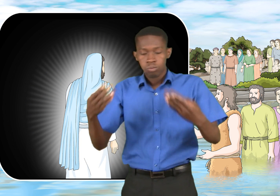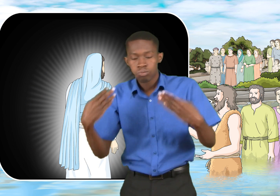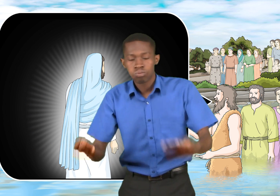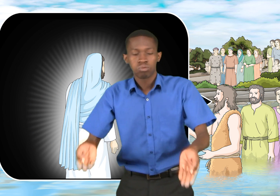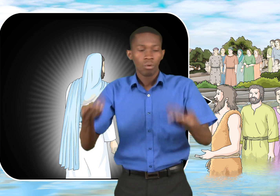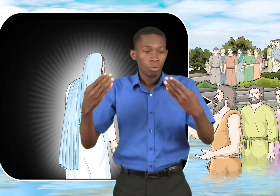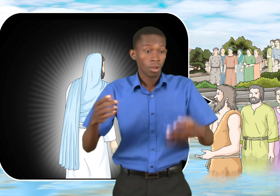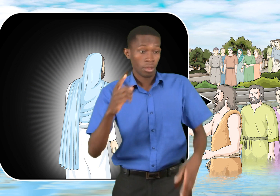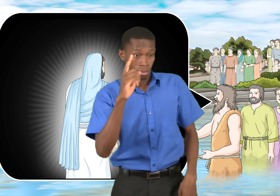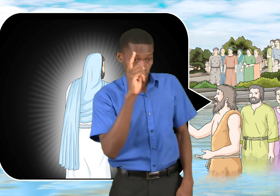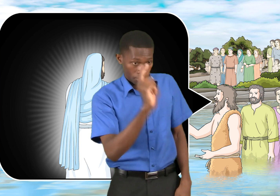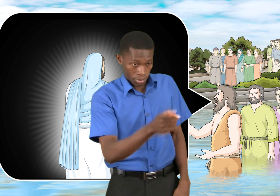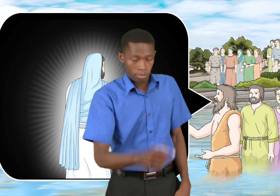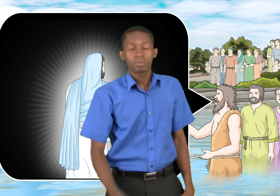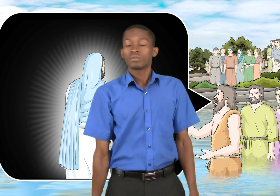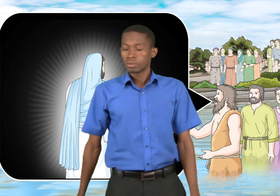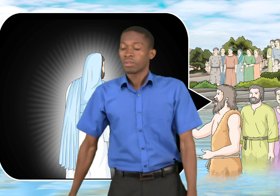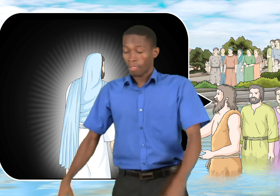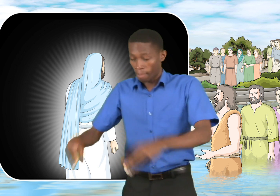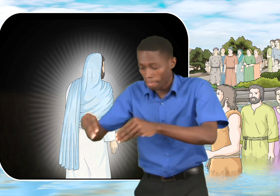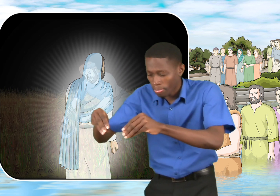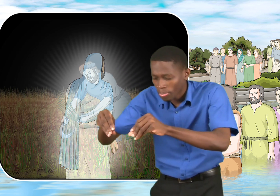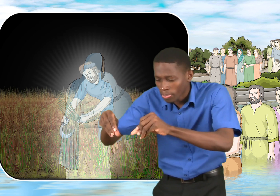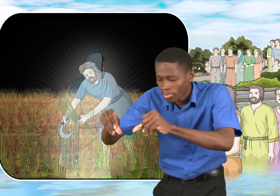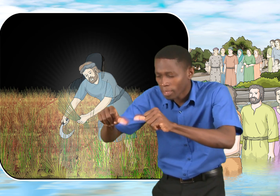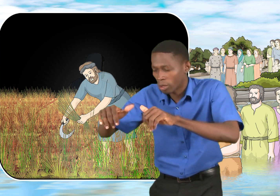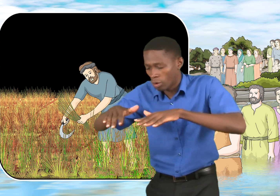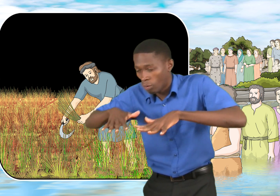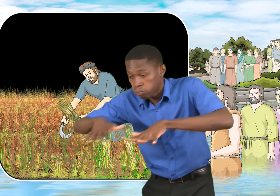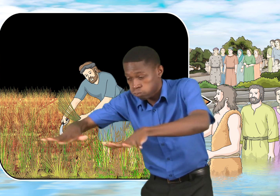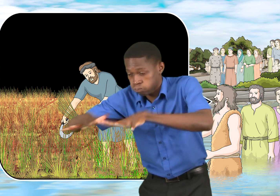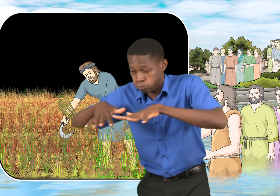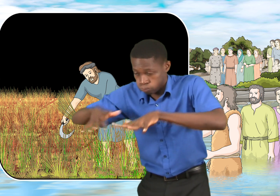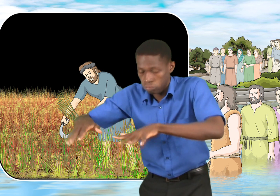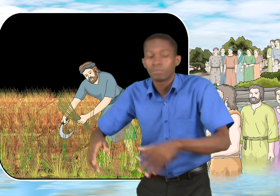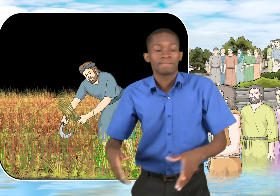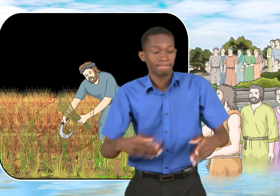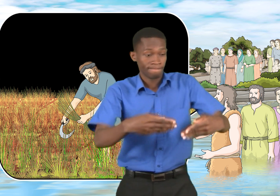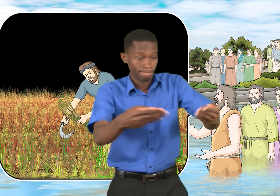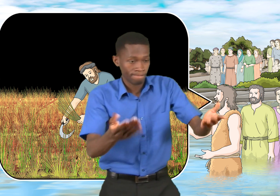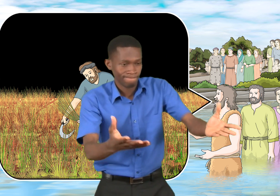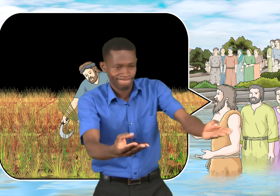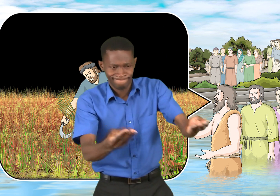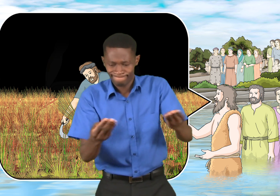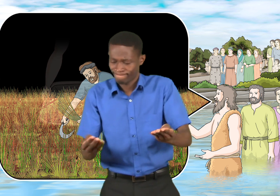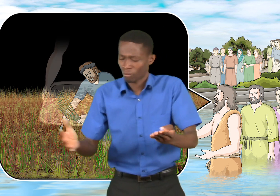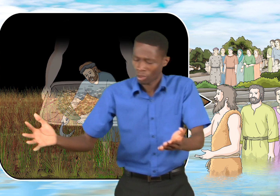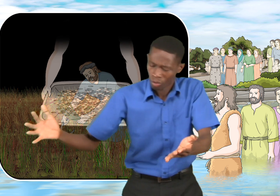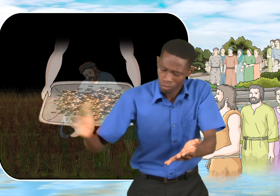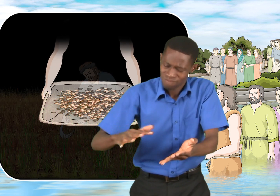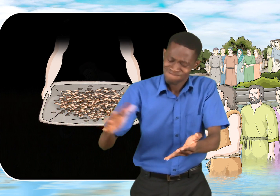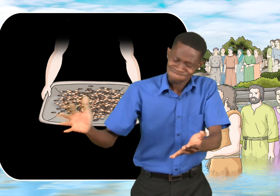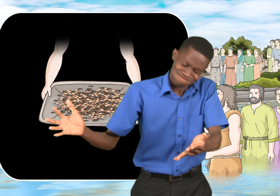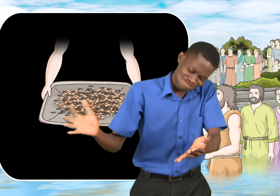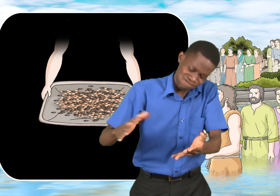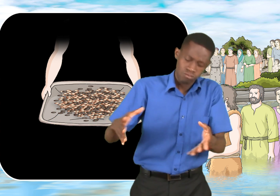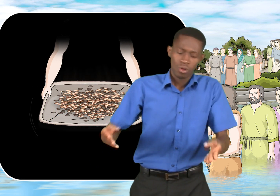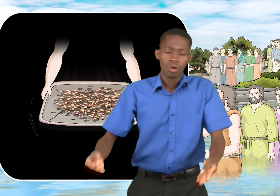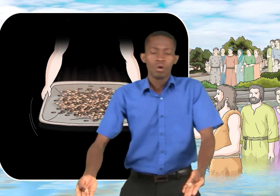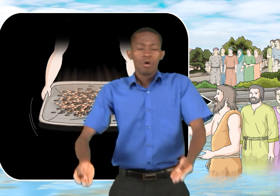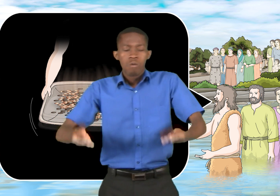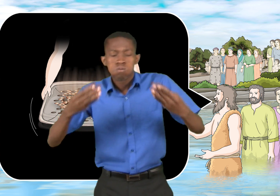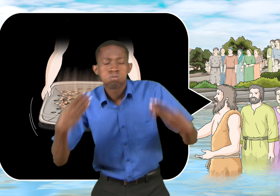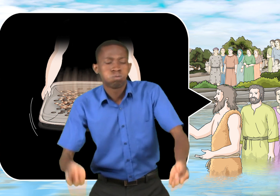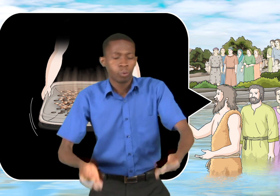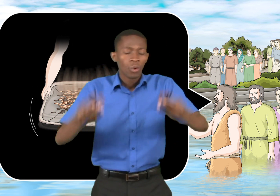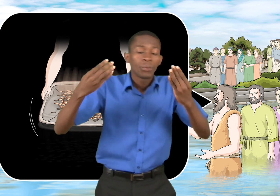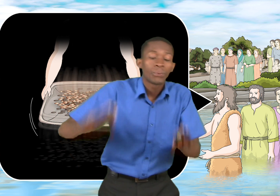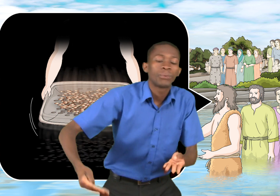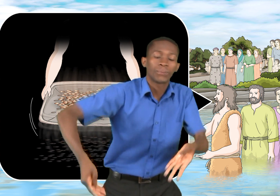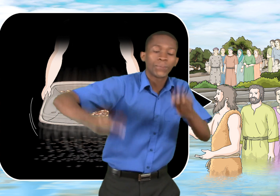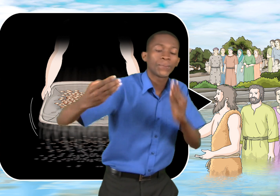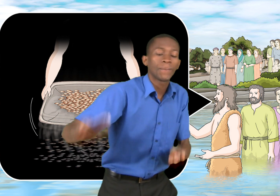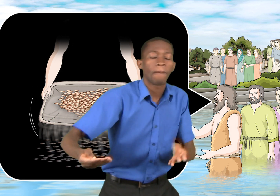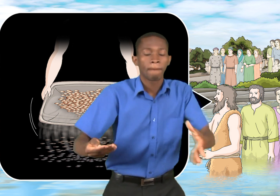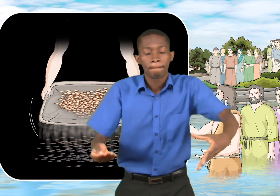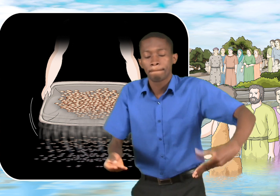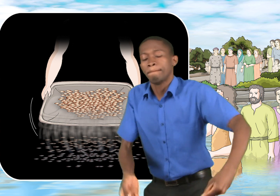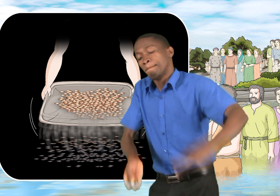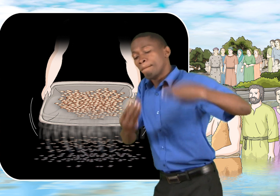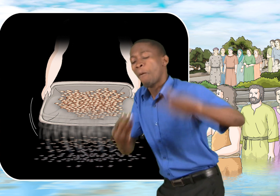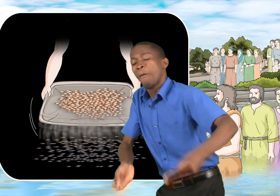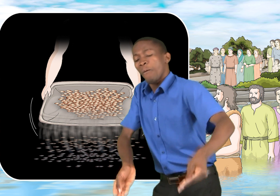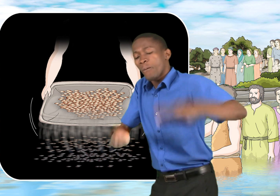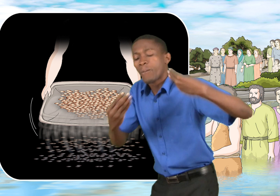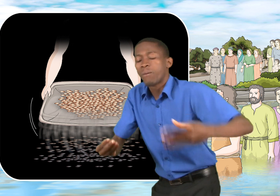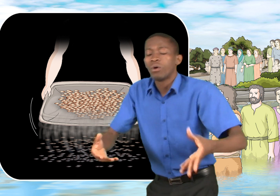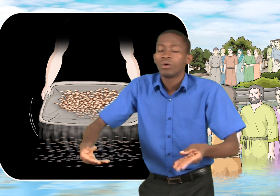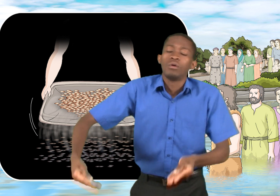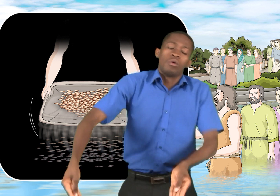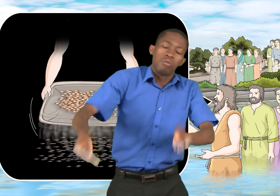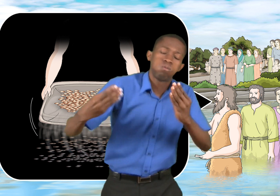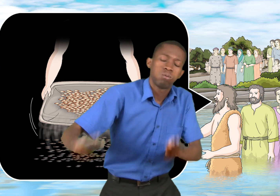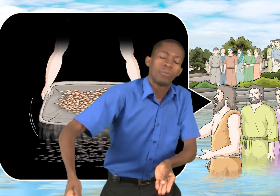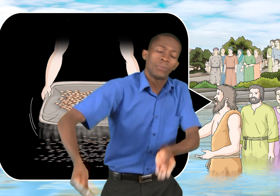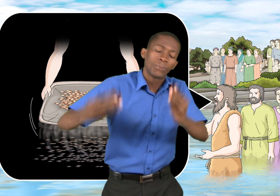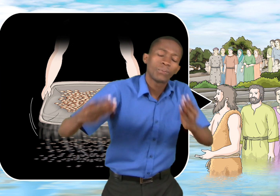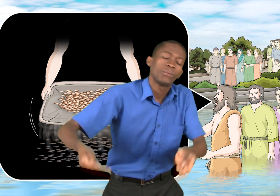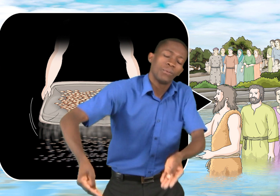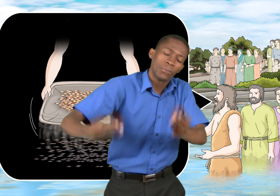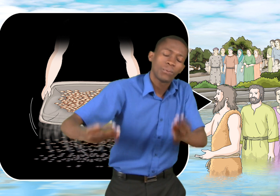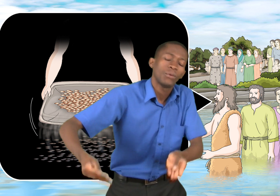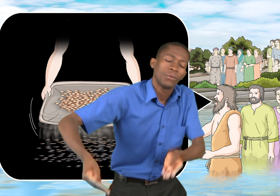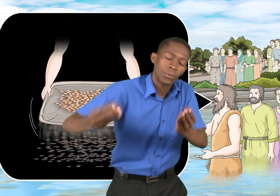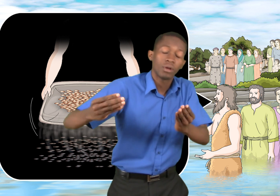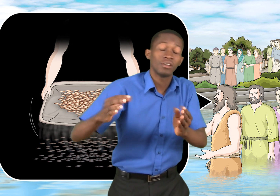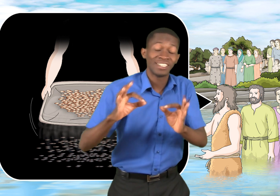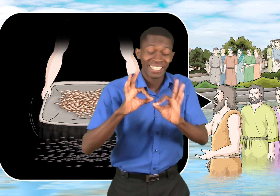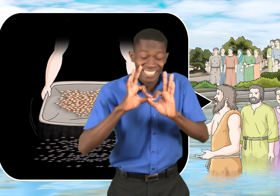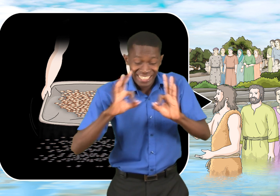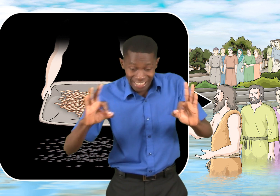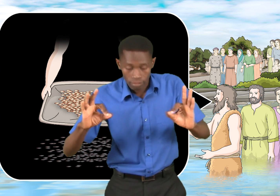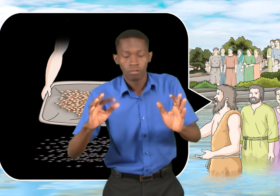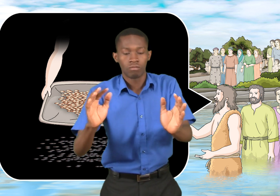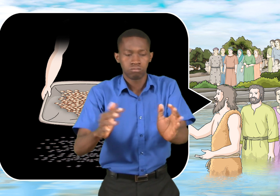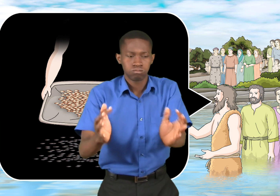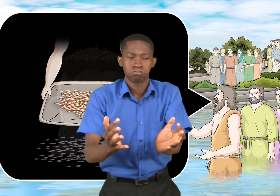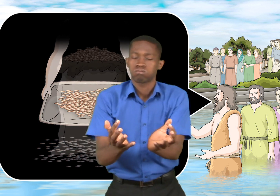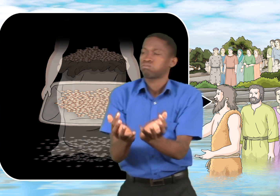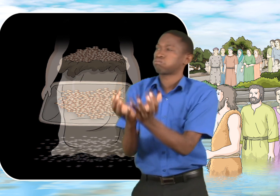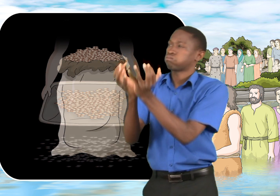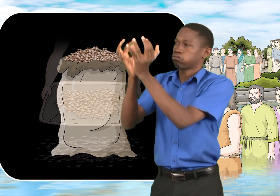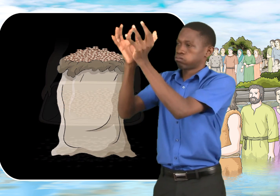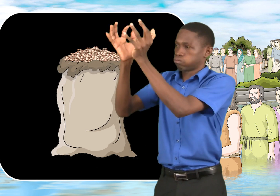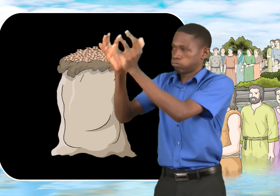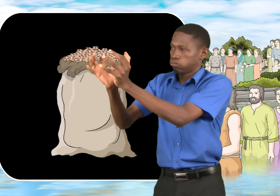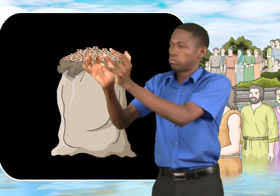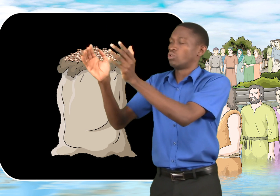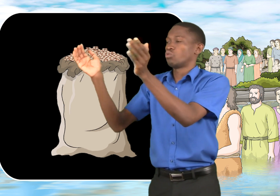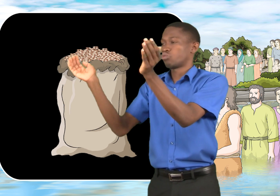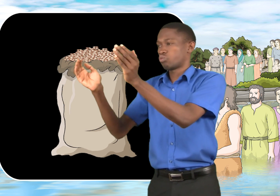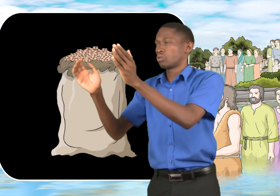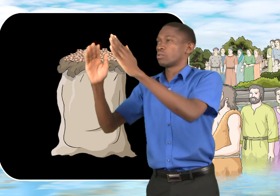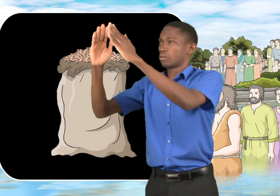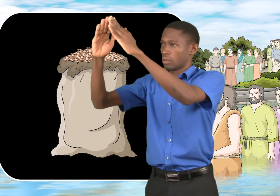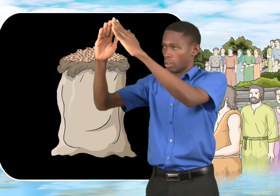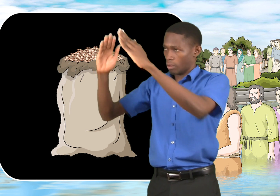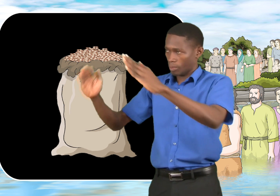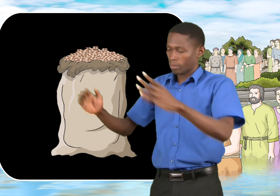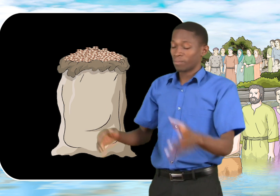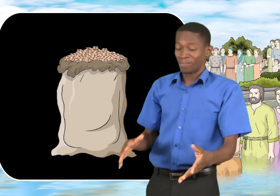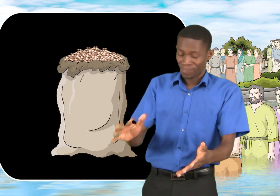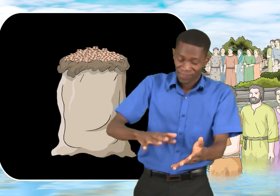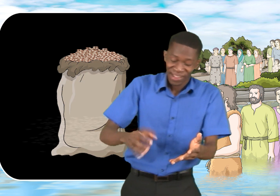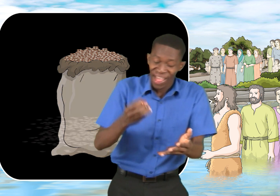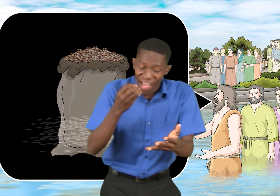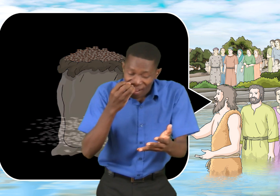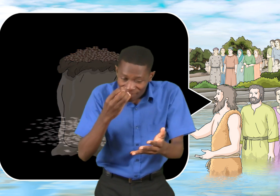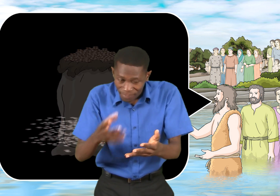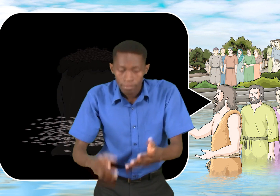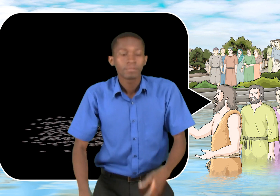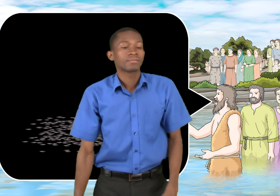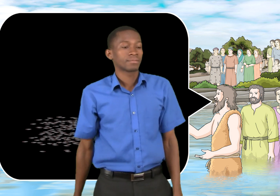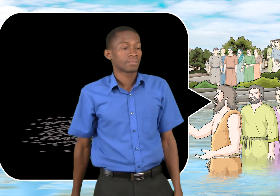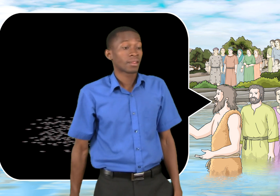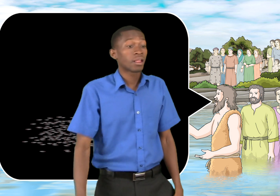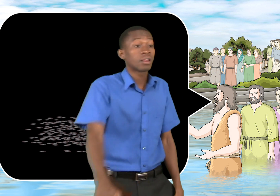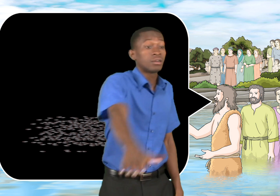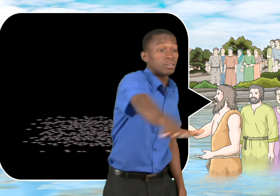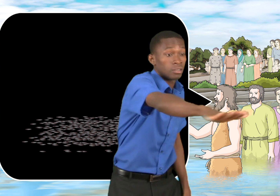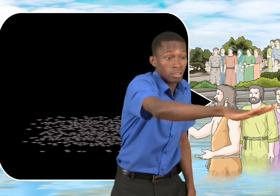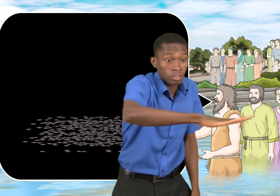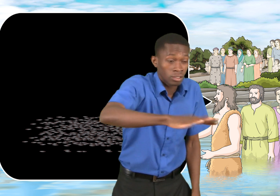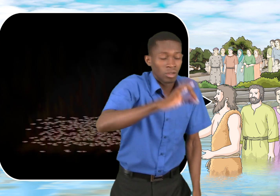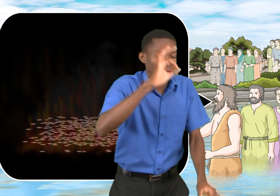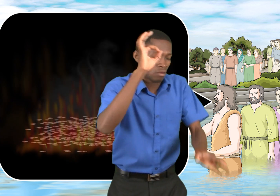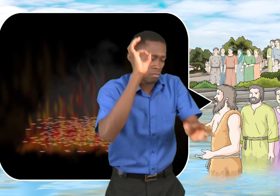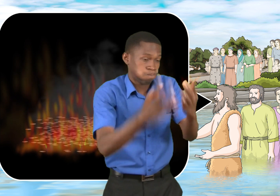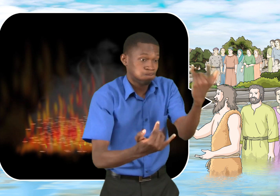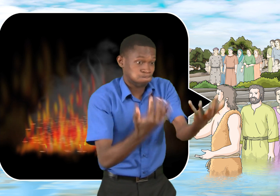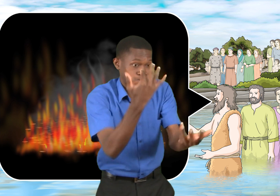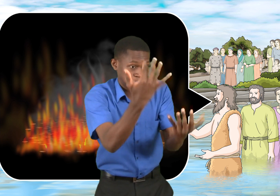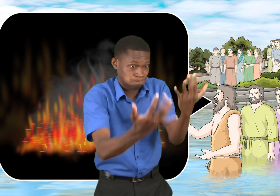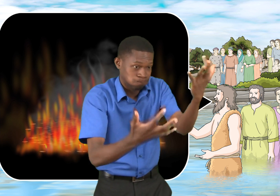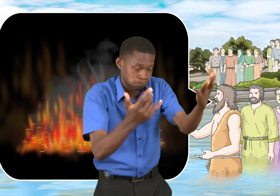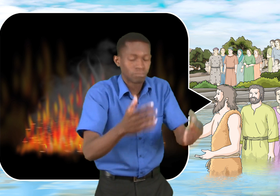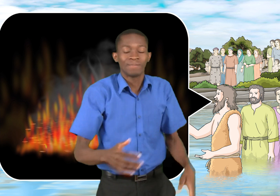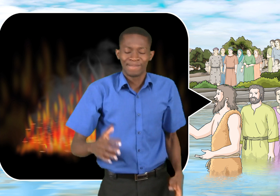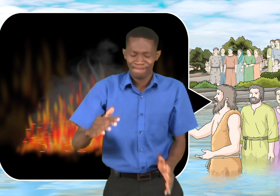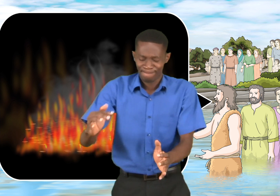His winnowing fork is in His hand to clear His threshing floor and to gather His wheat into the barn;